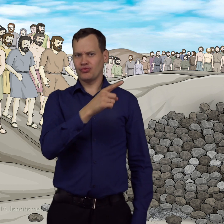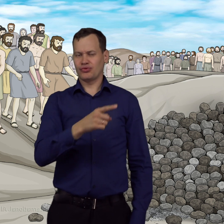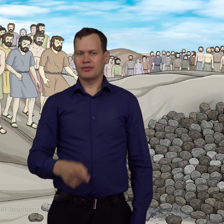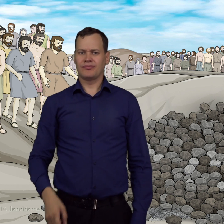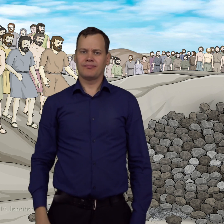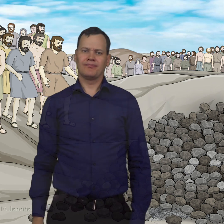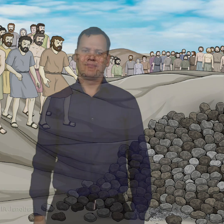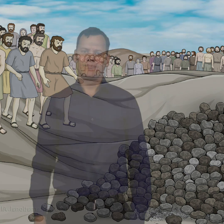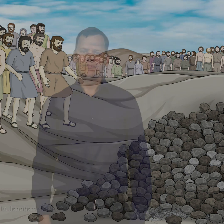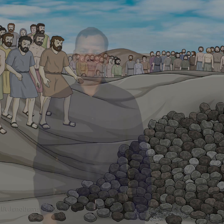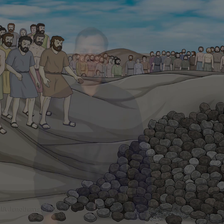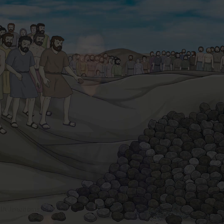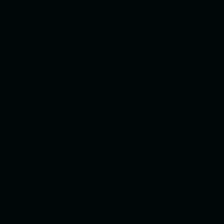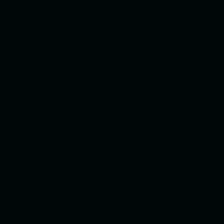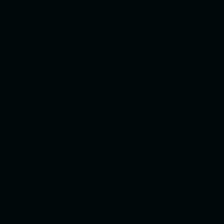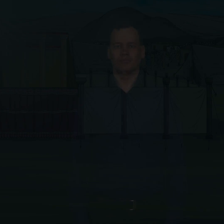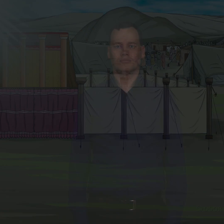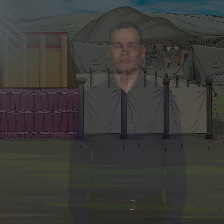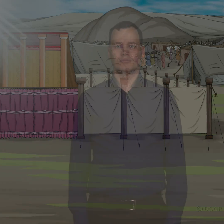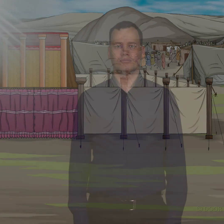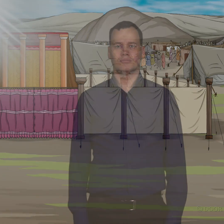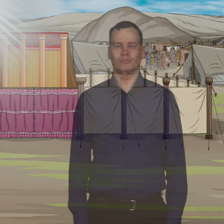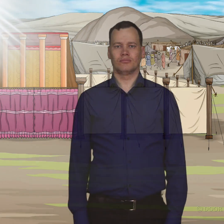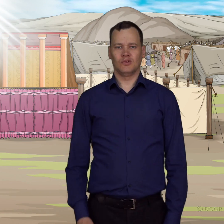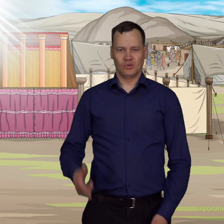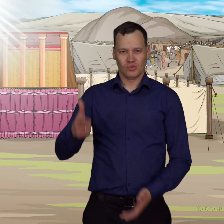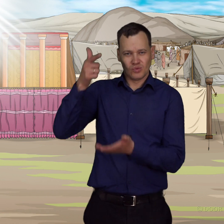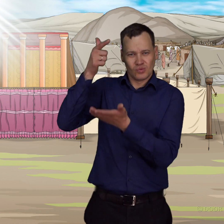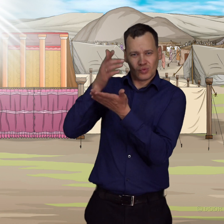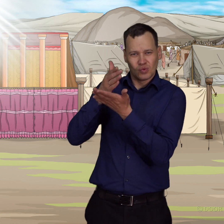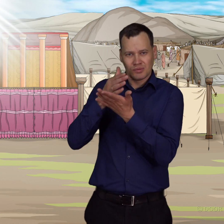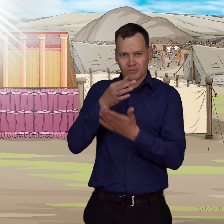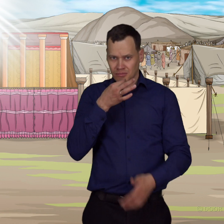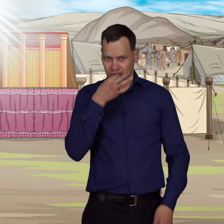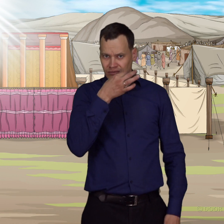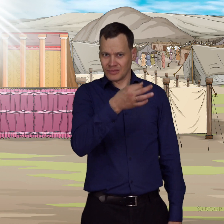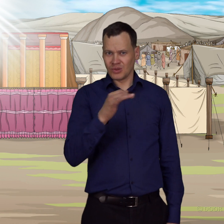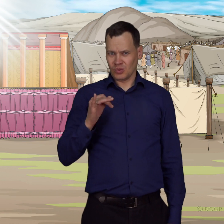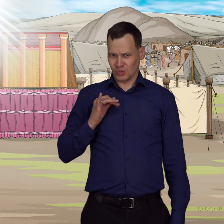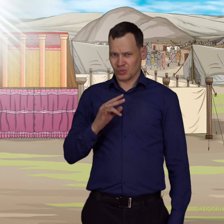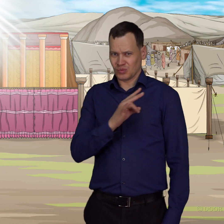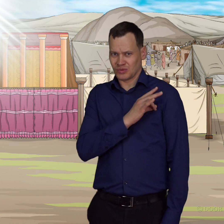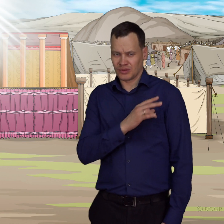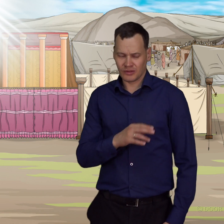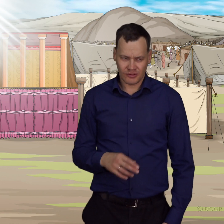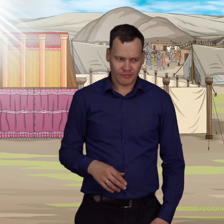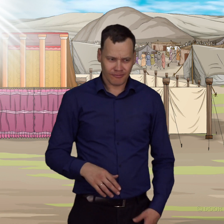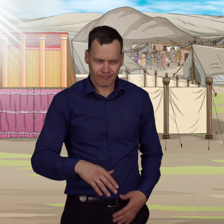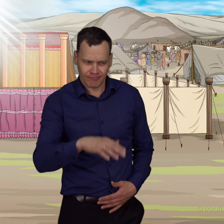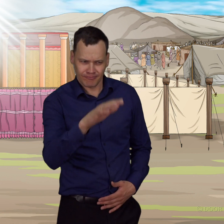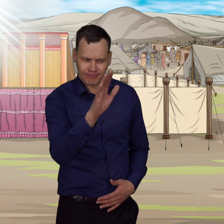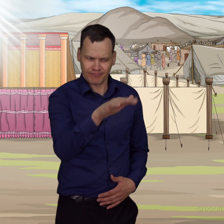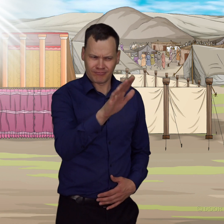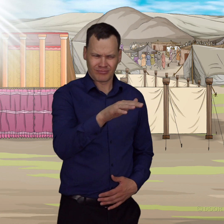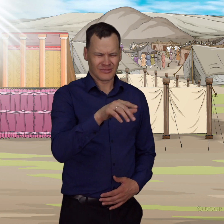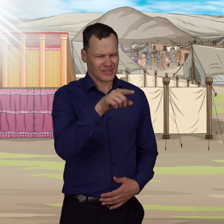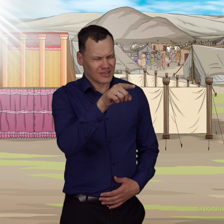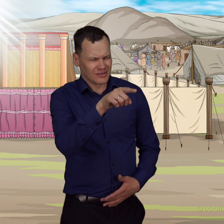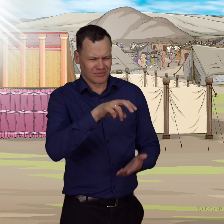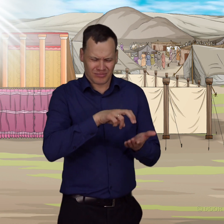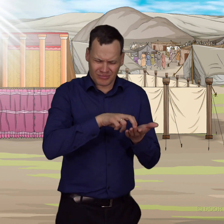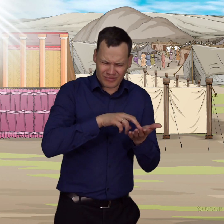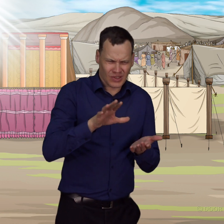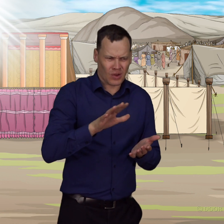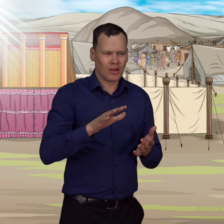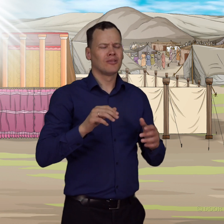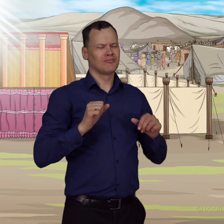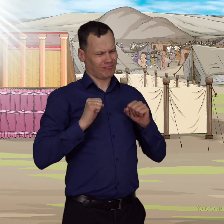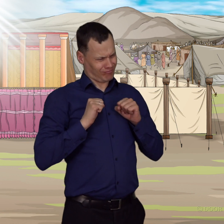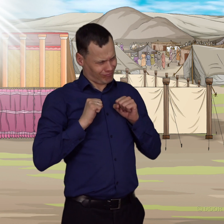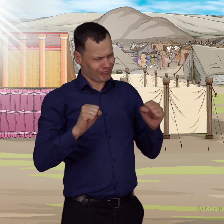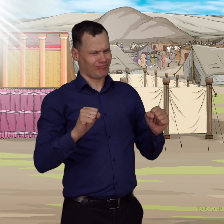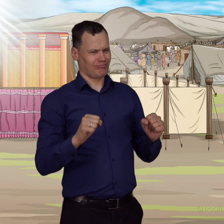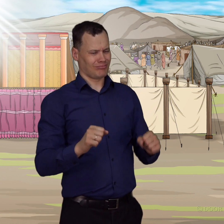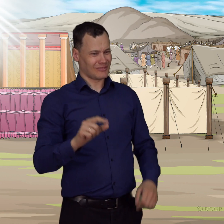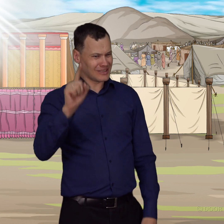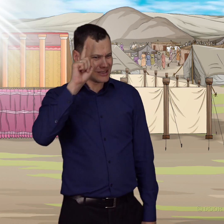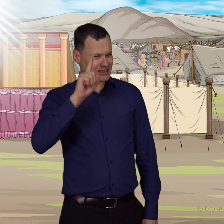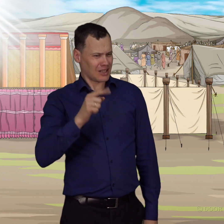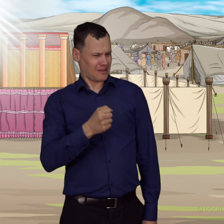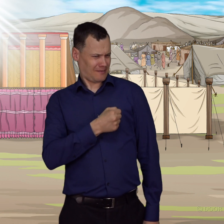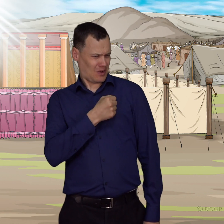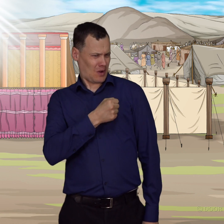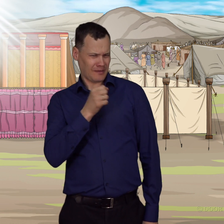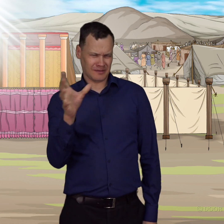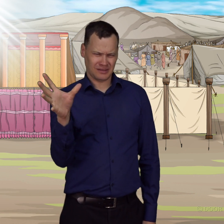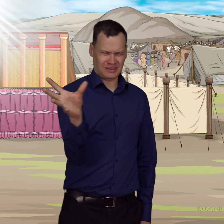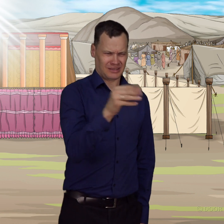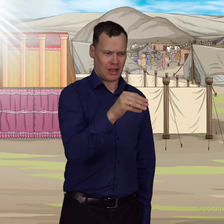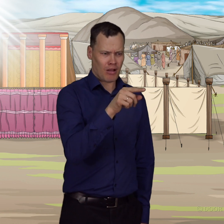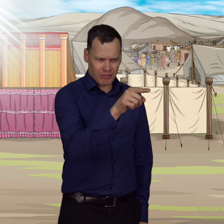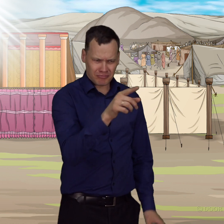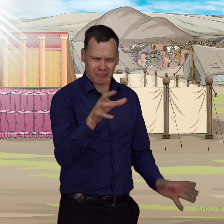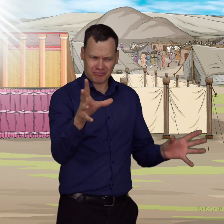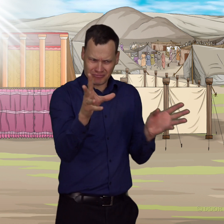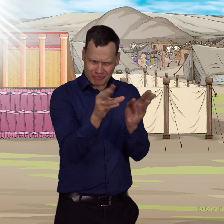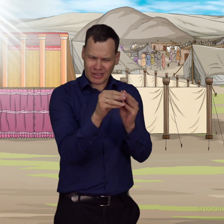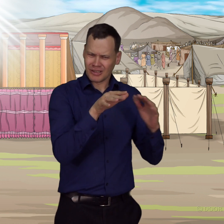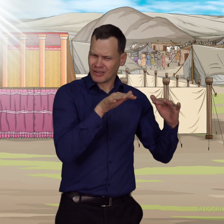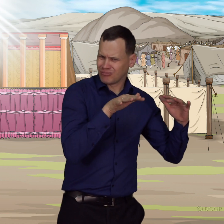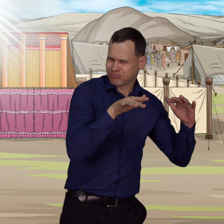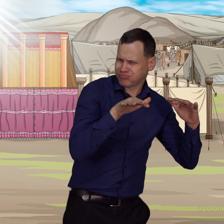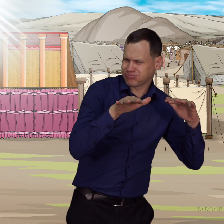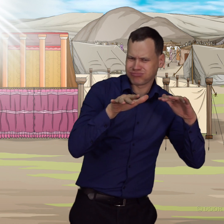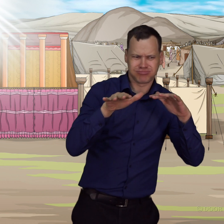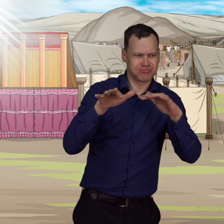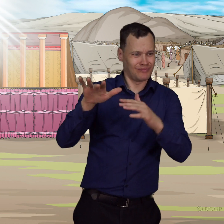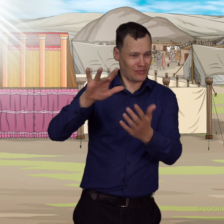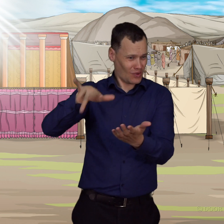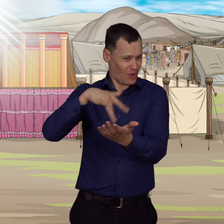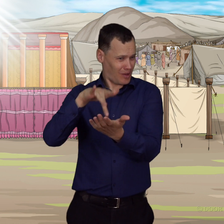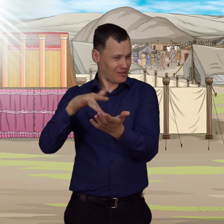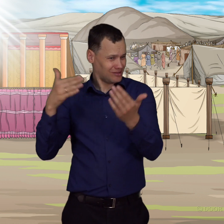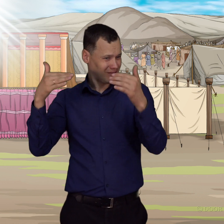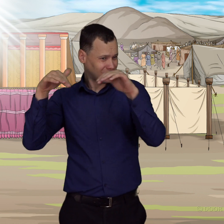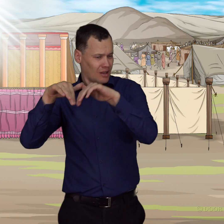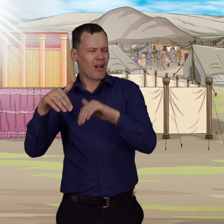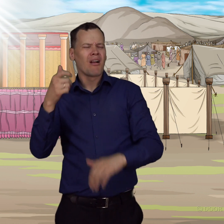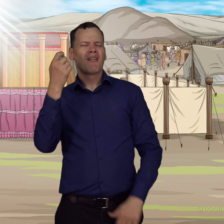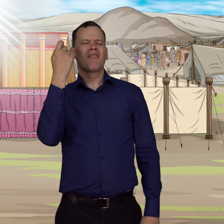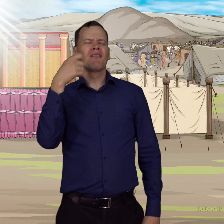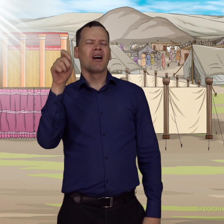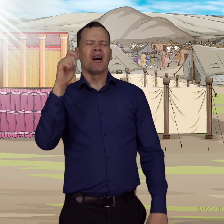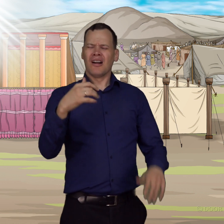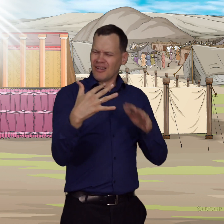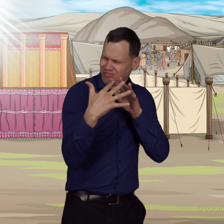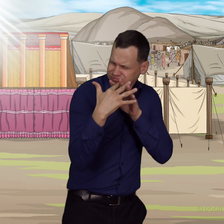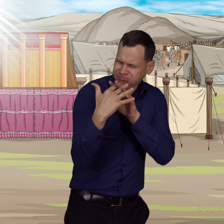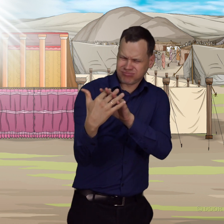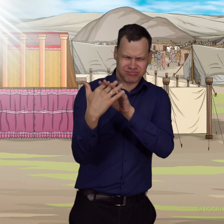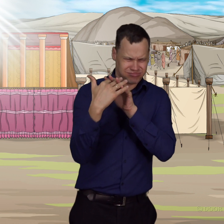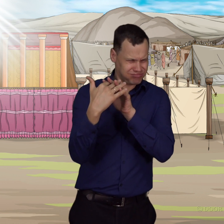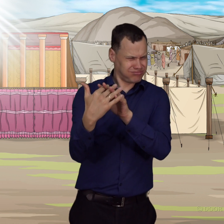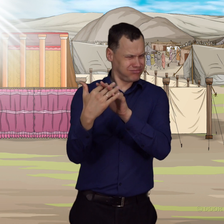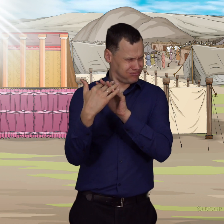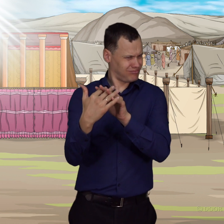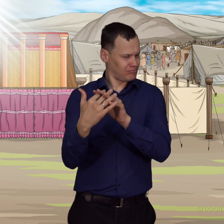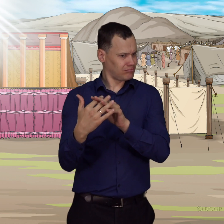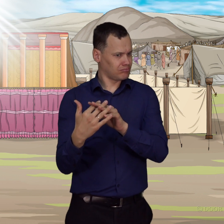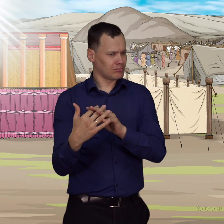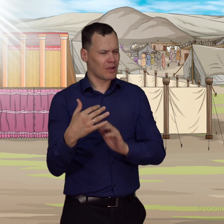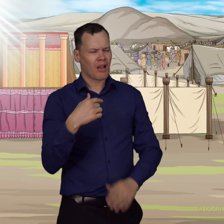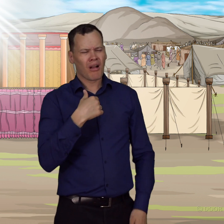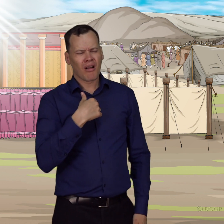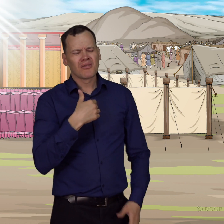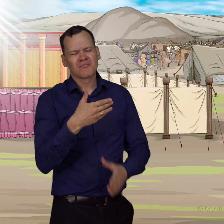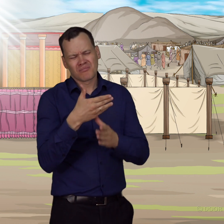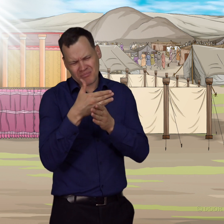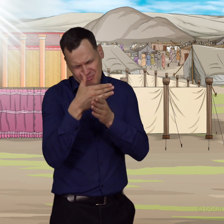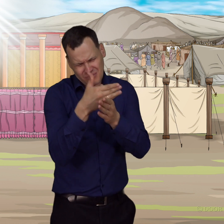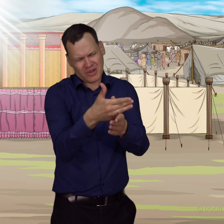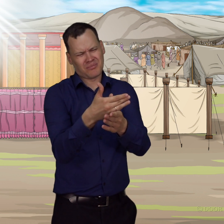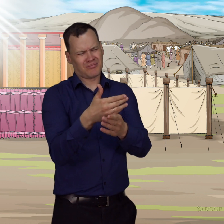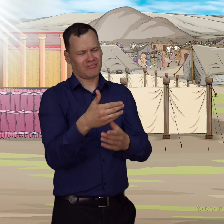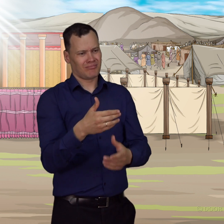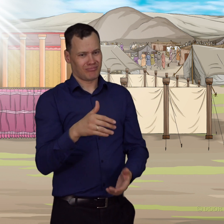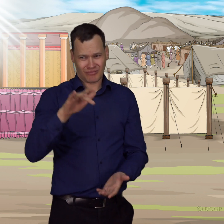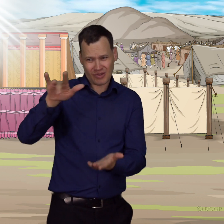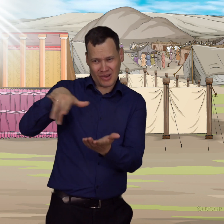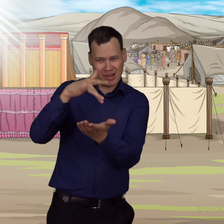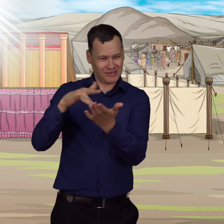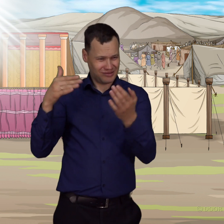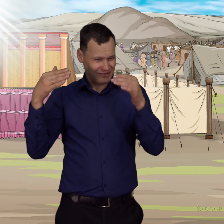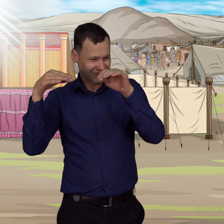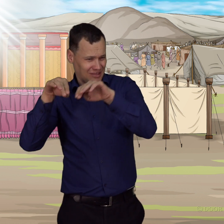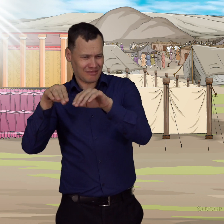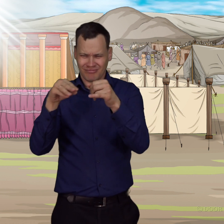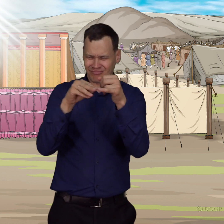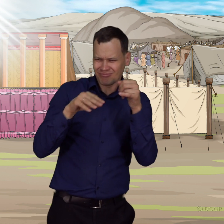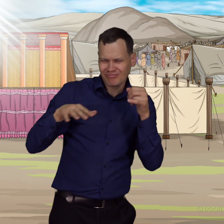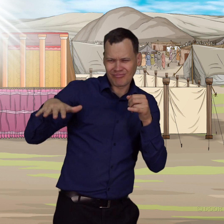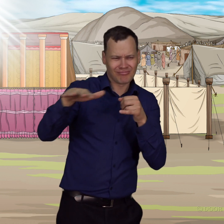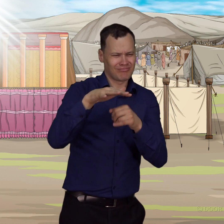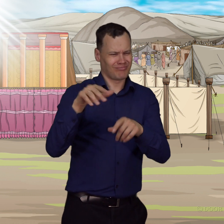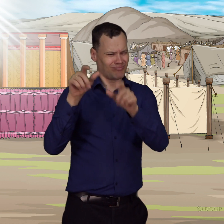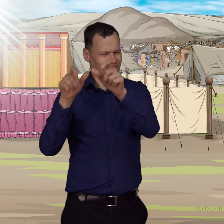Then the LORD said to Joshua, “Do not be afraid or discouraged. Take the whole army with you, and go up and attack Ai.